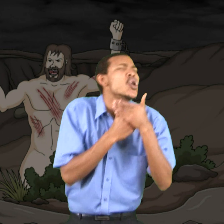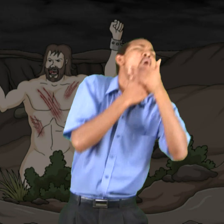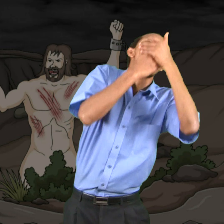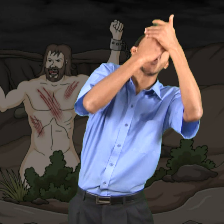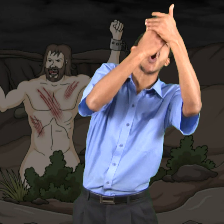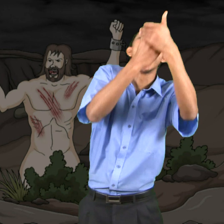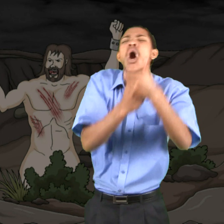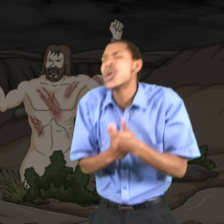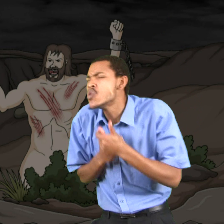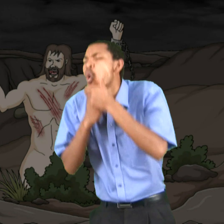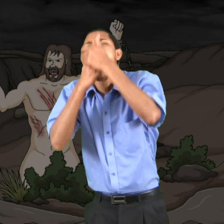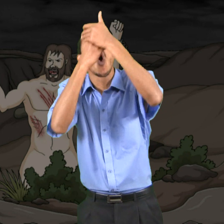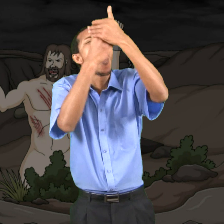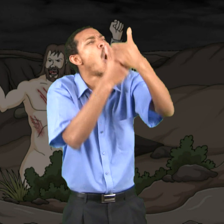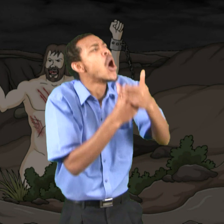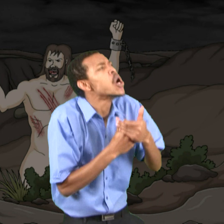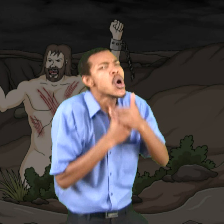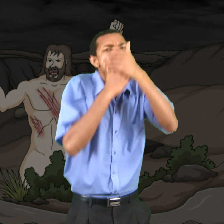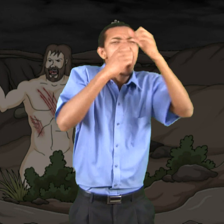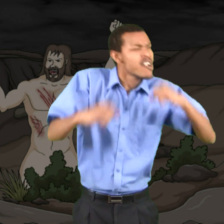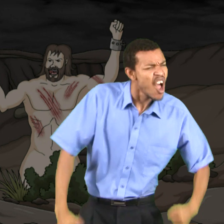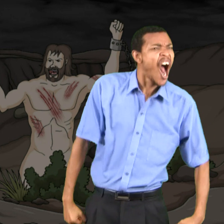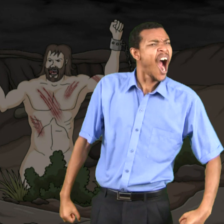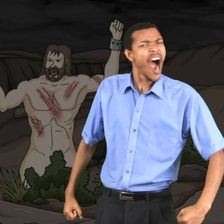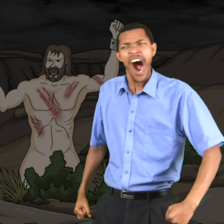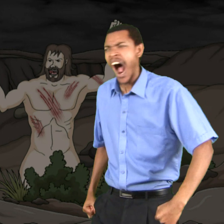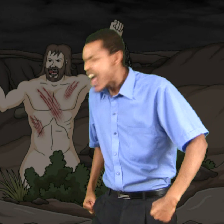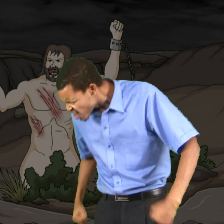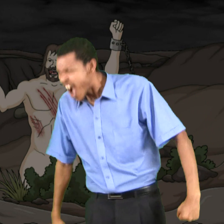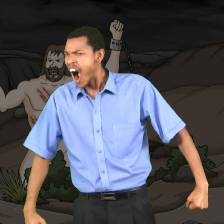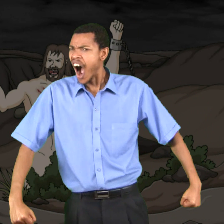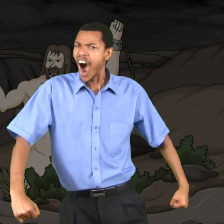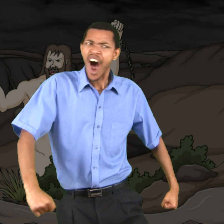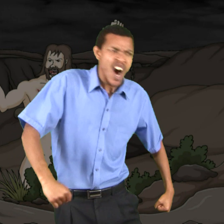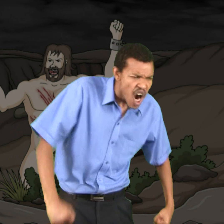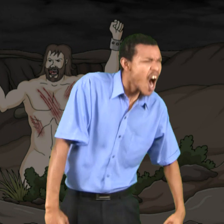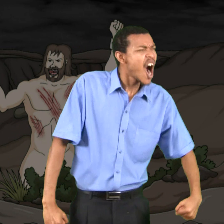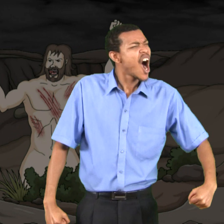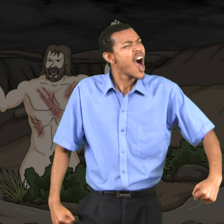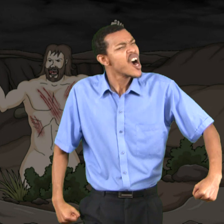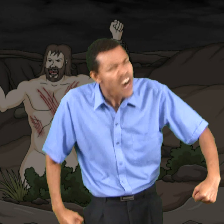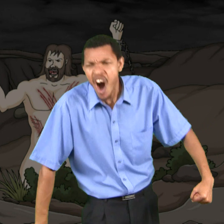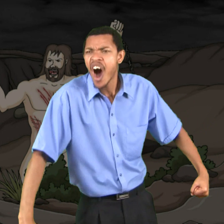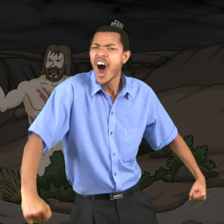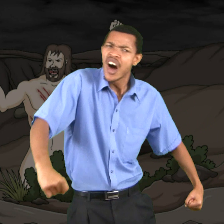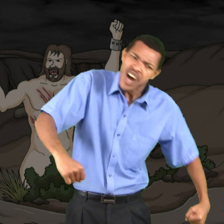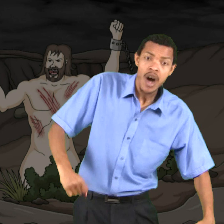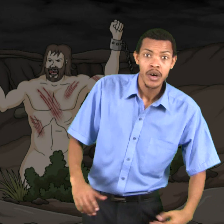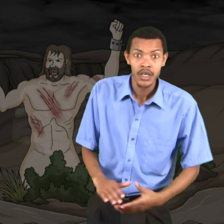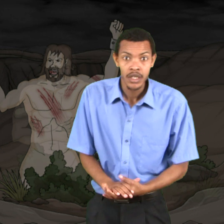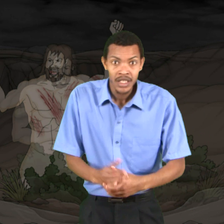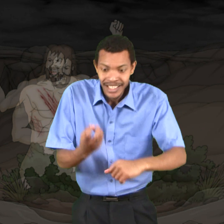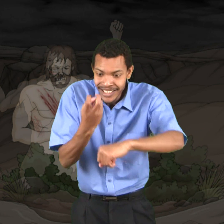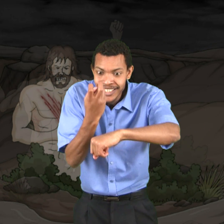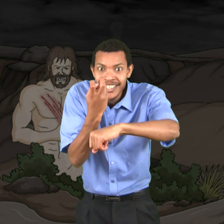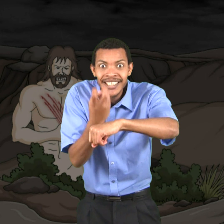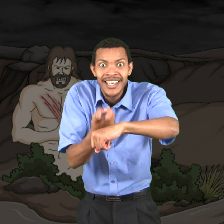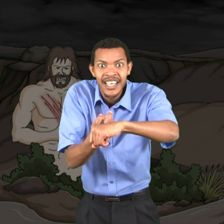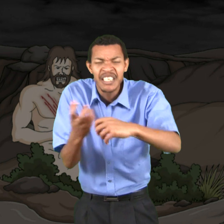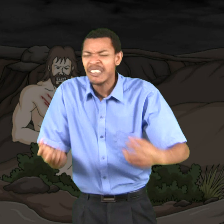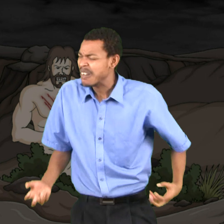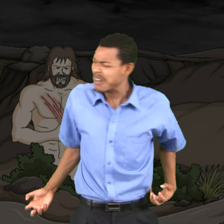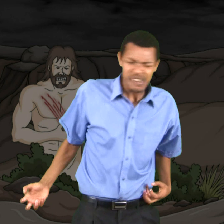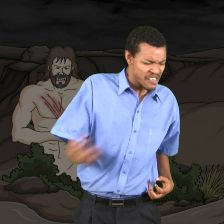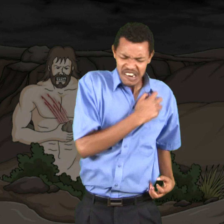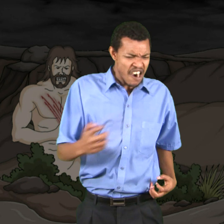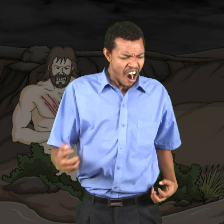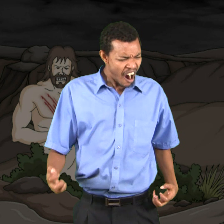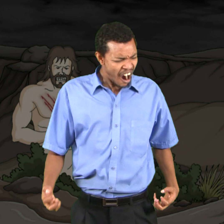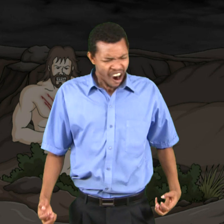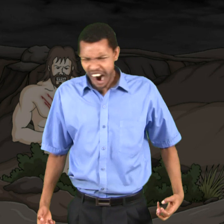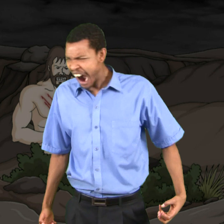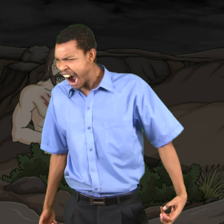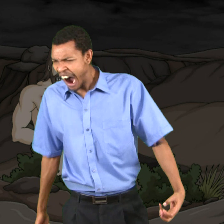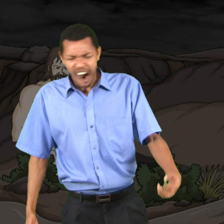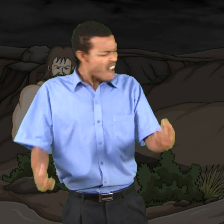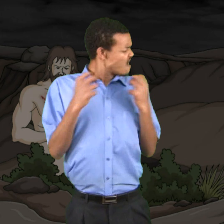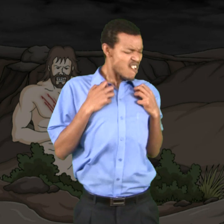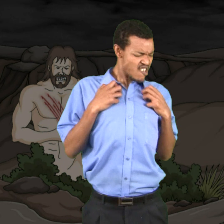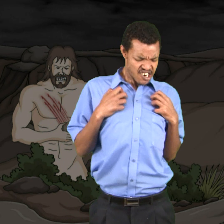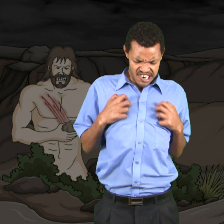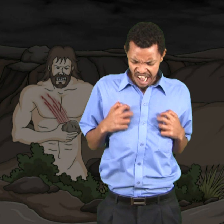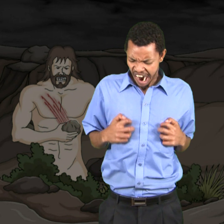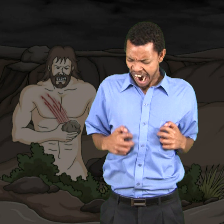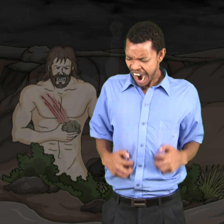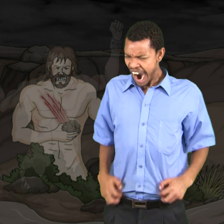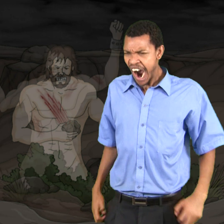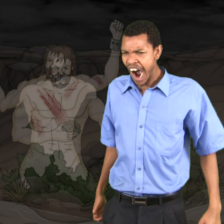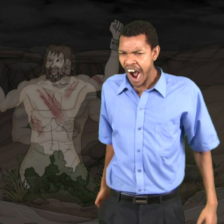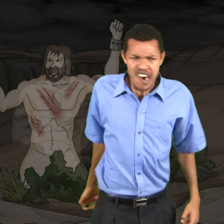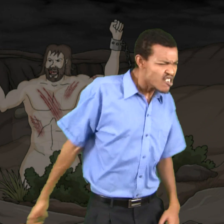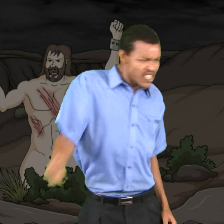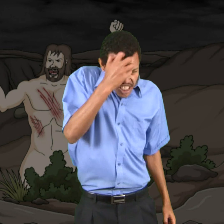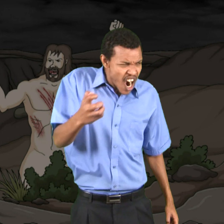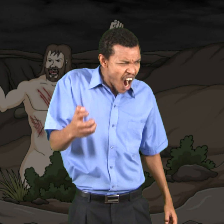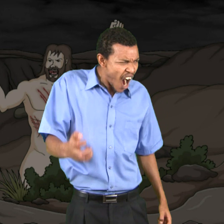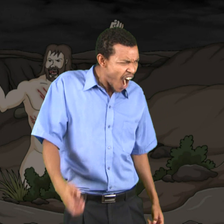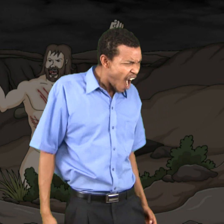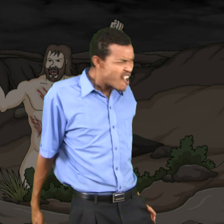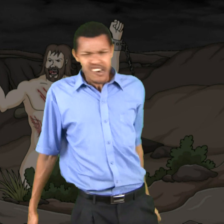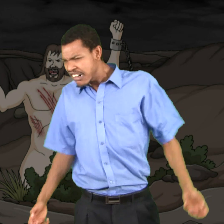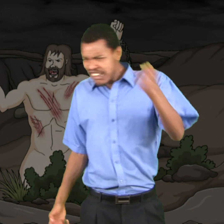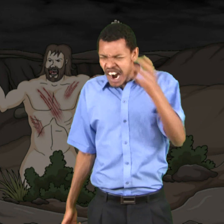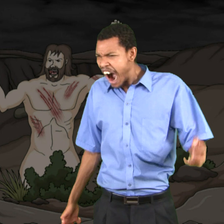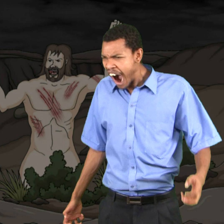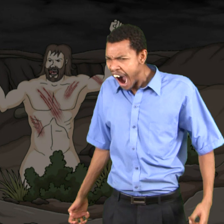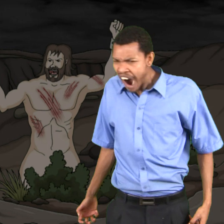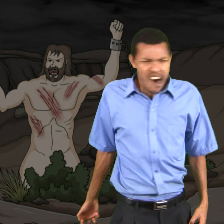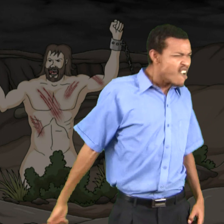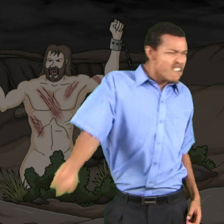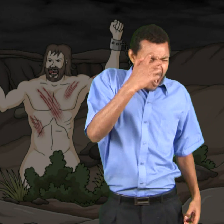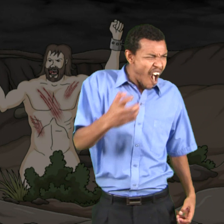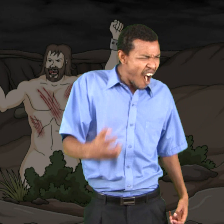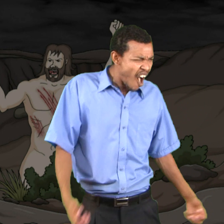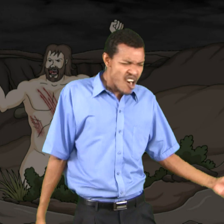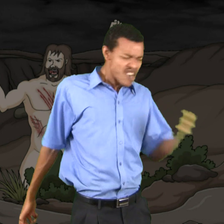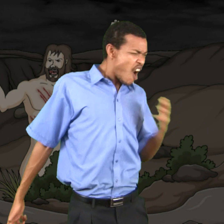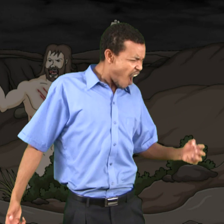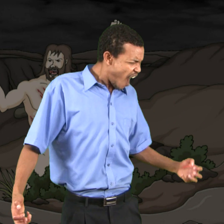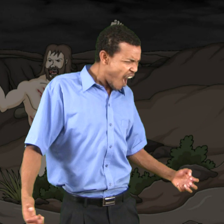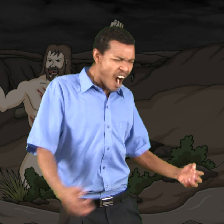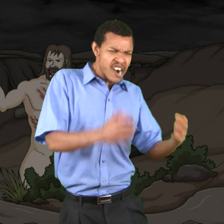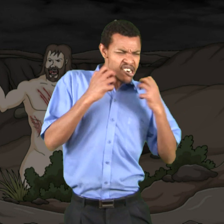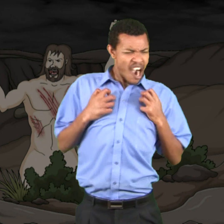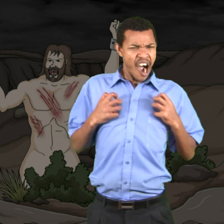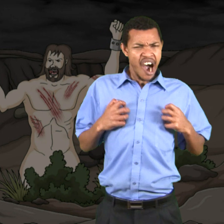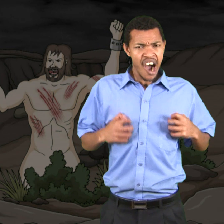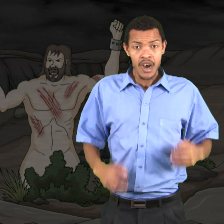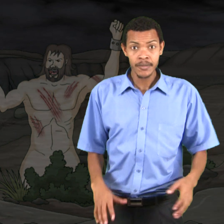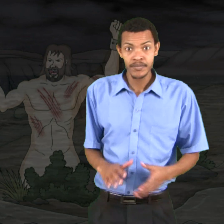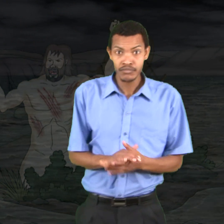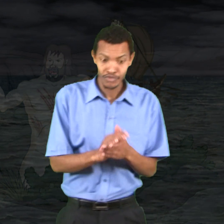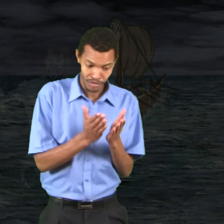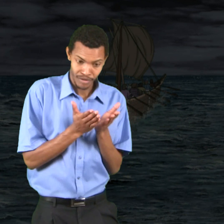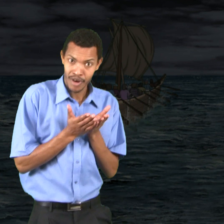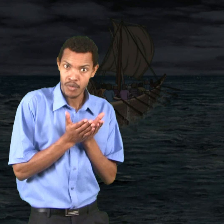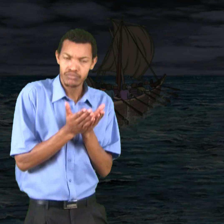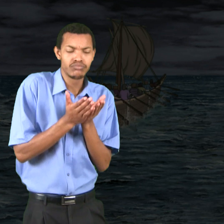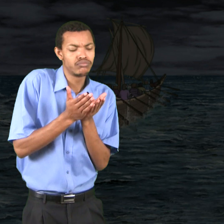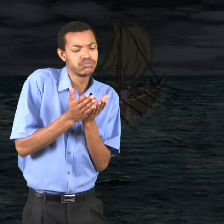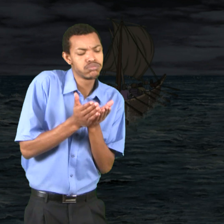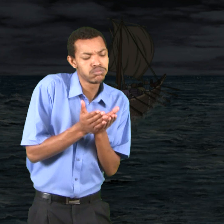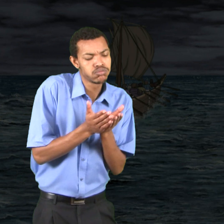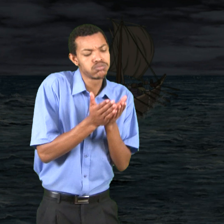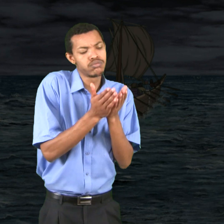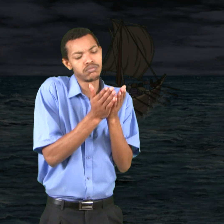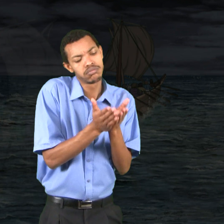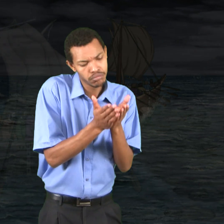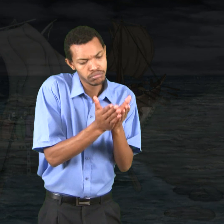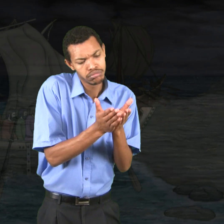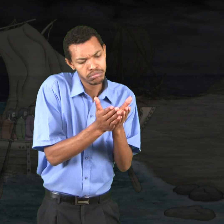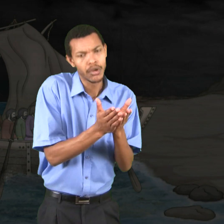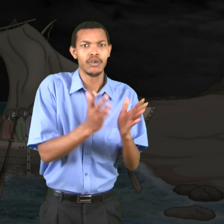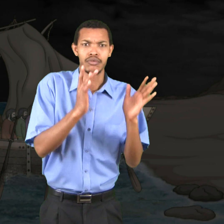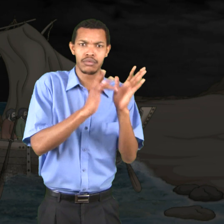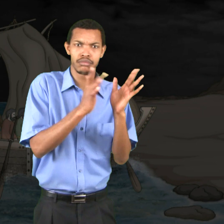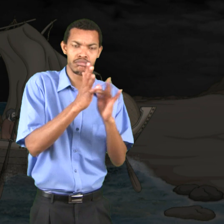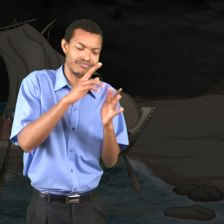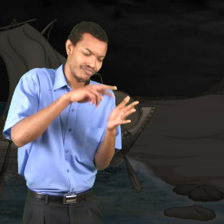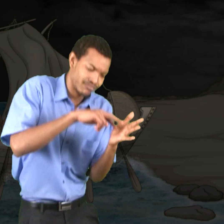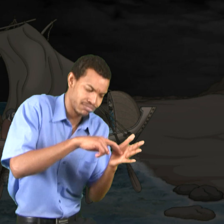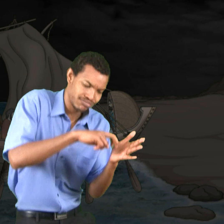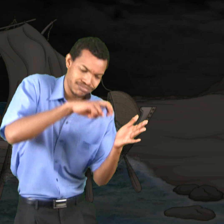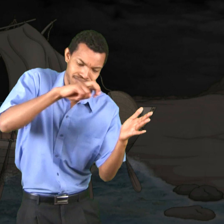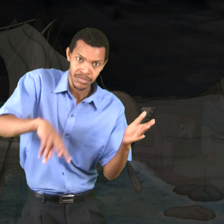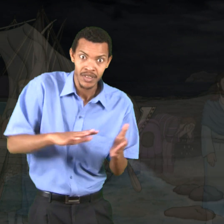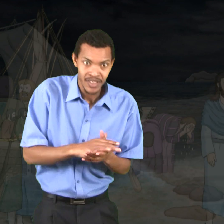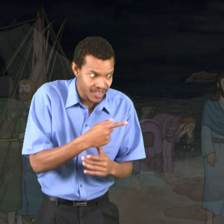Night and day in the tombs and in the mountains he kept crying out and cutting himself with stones.